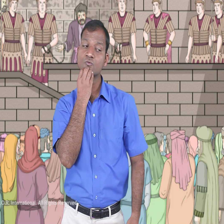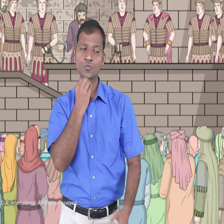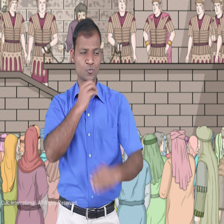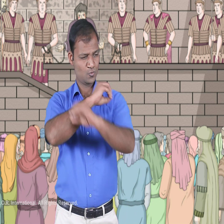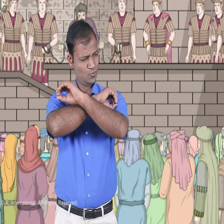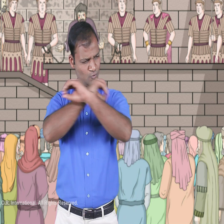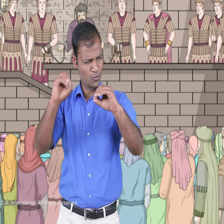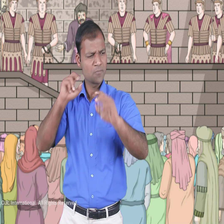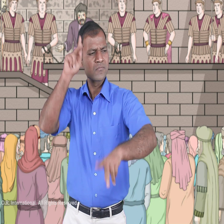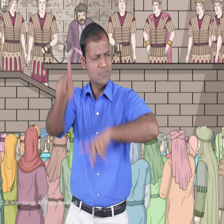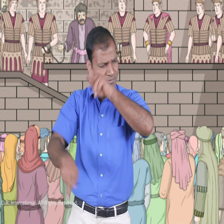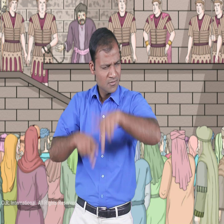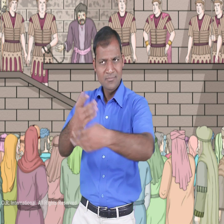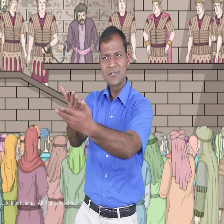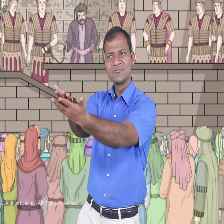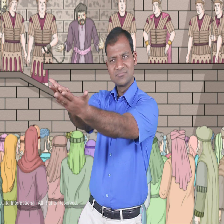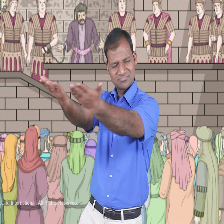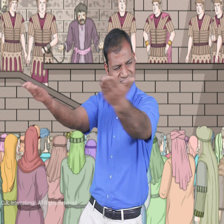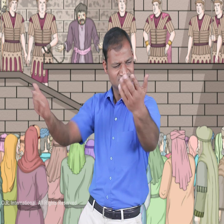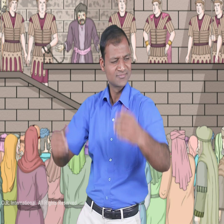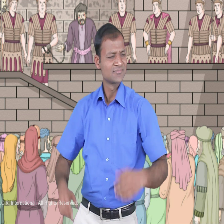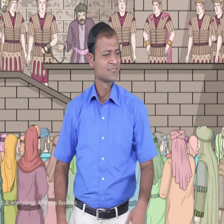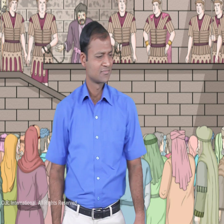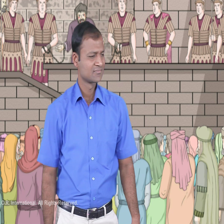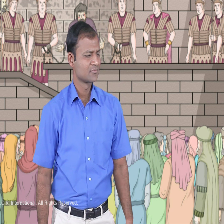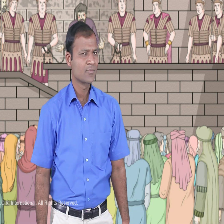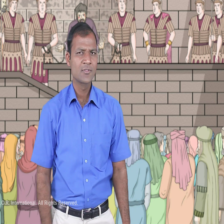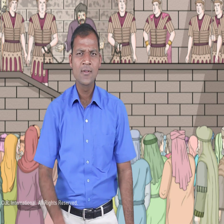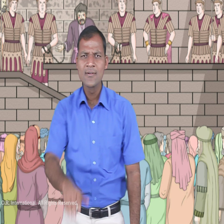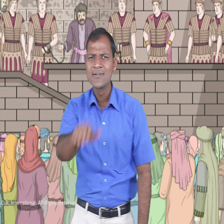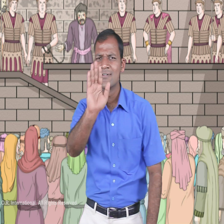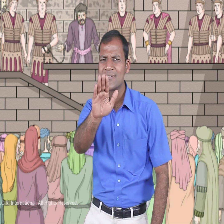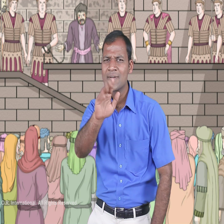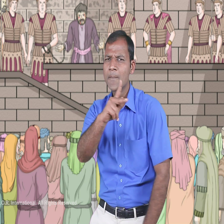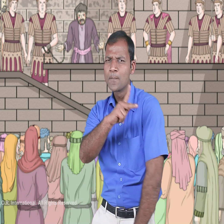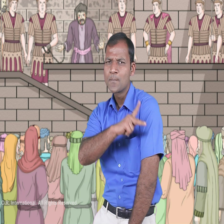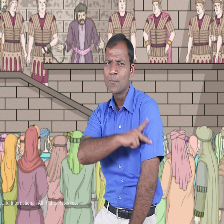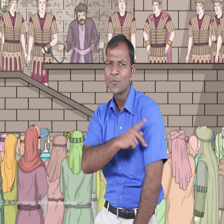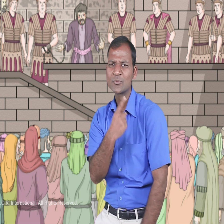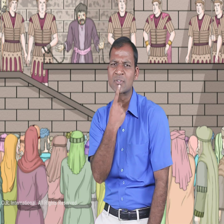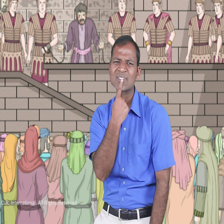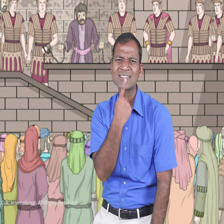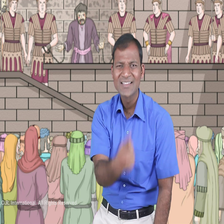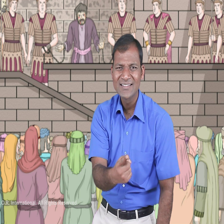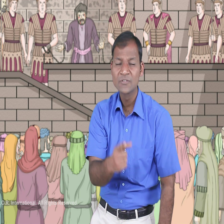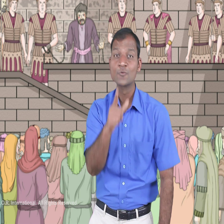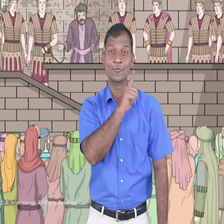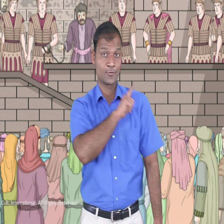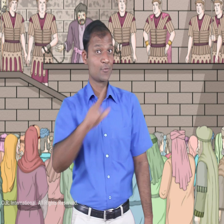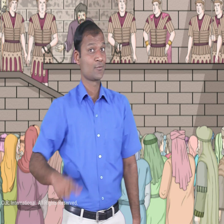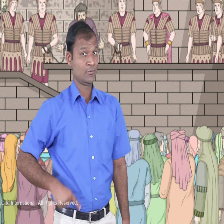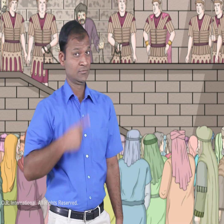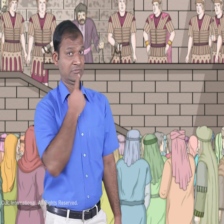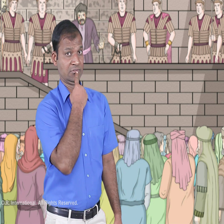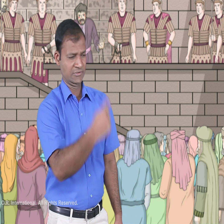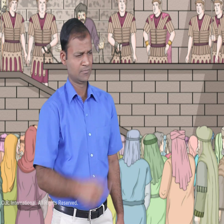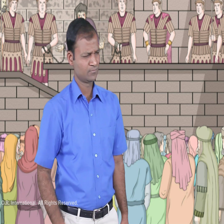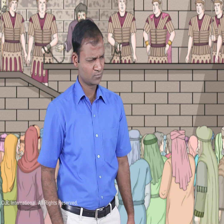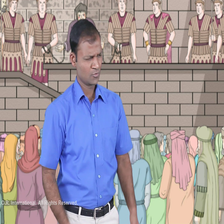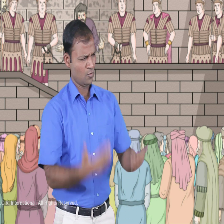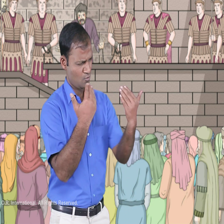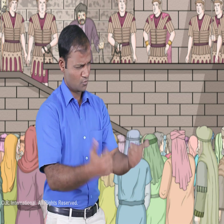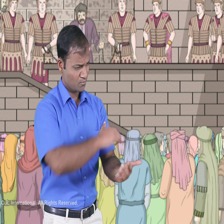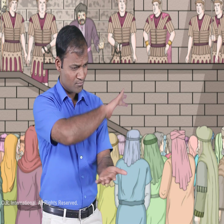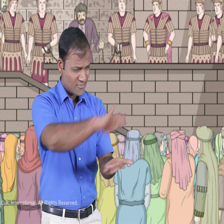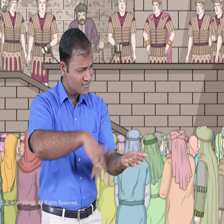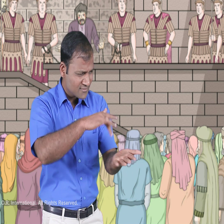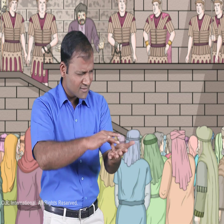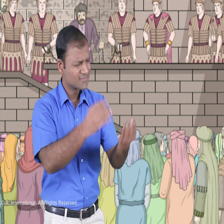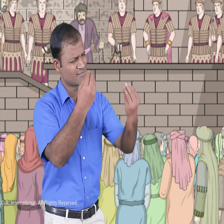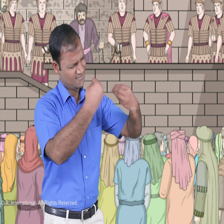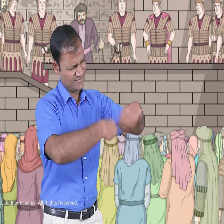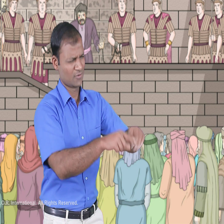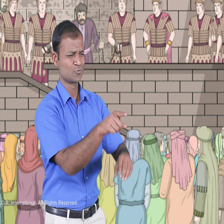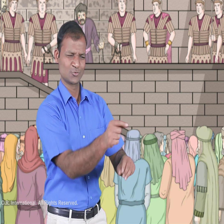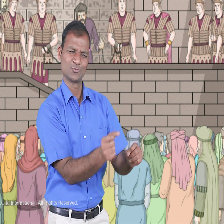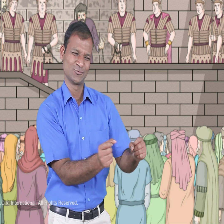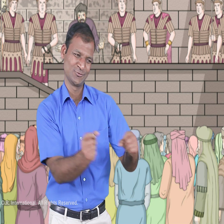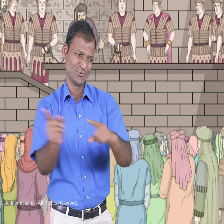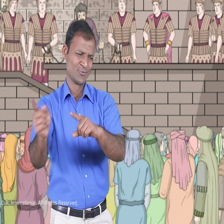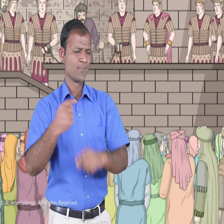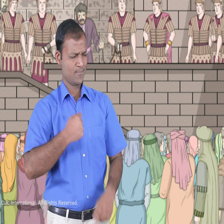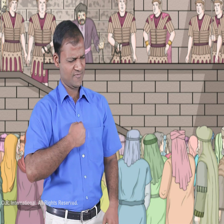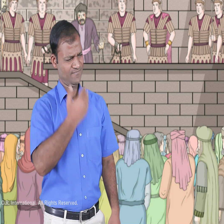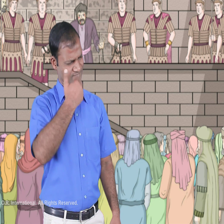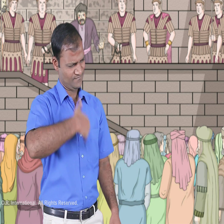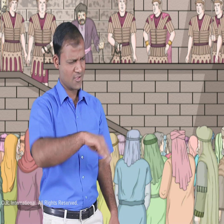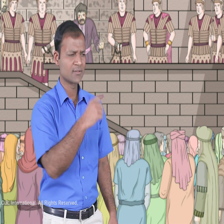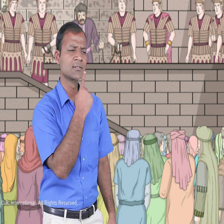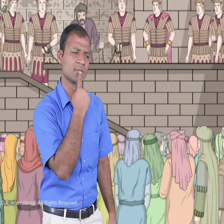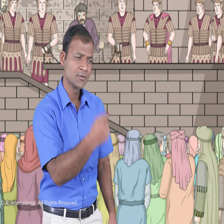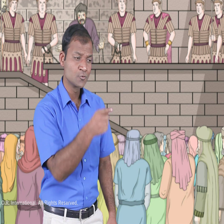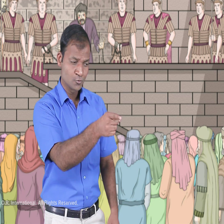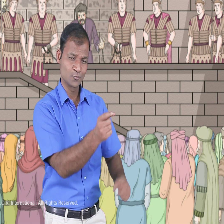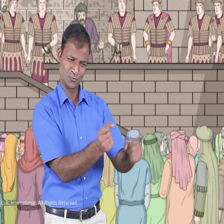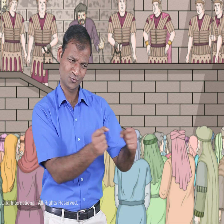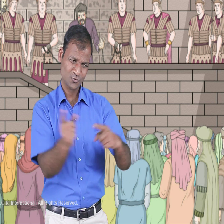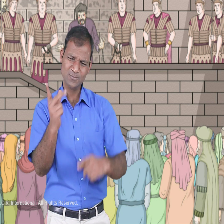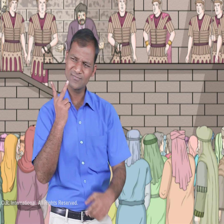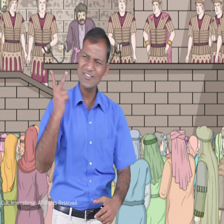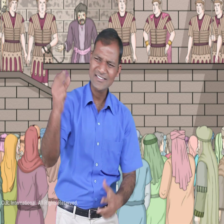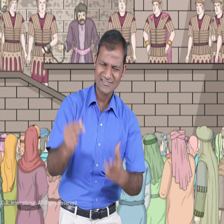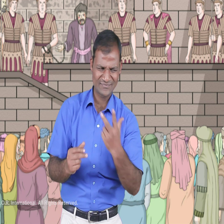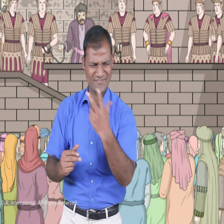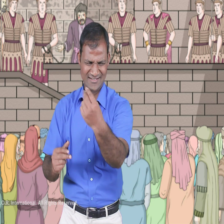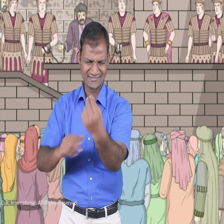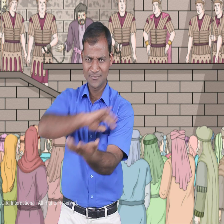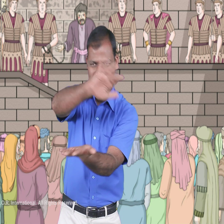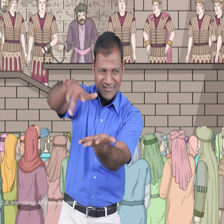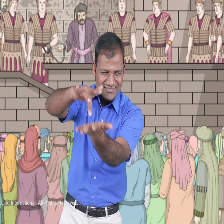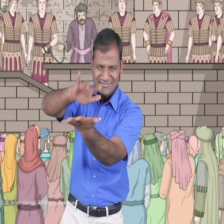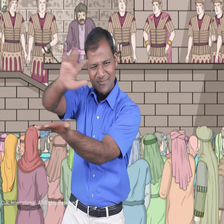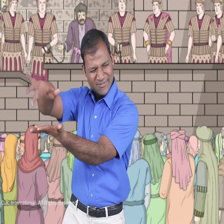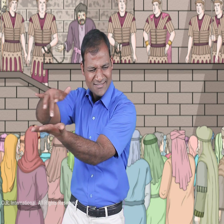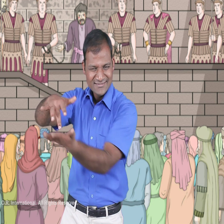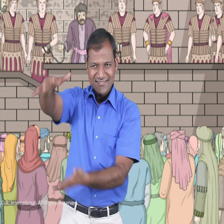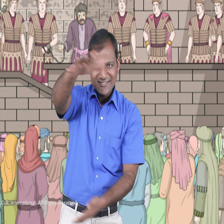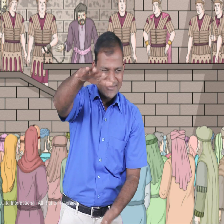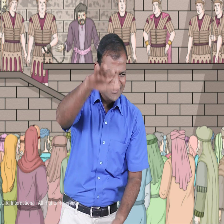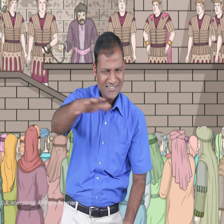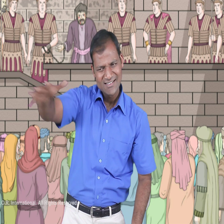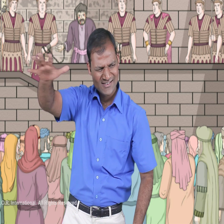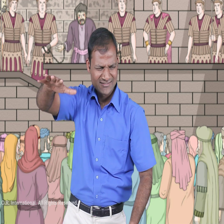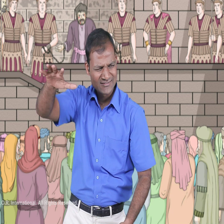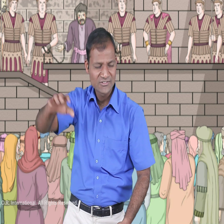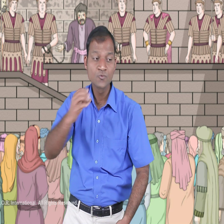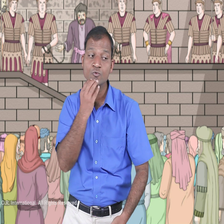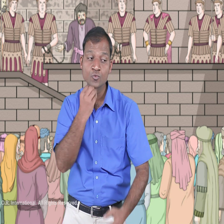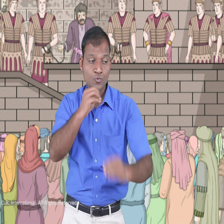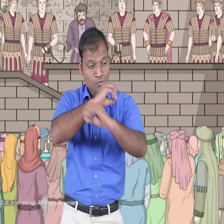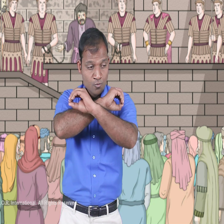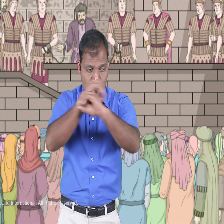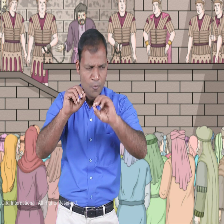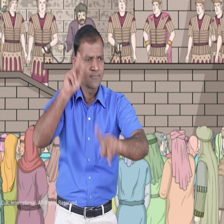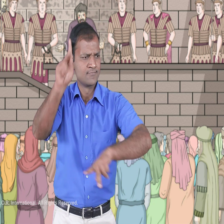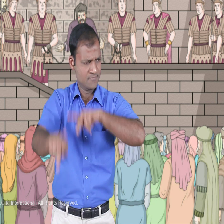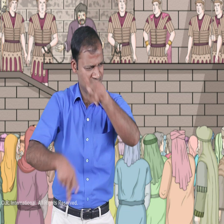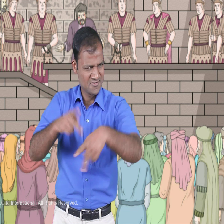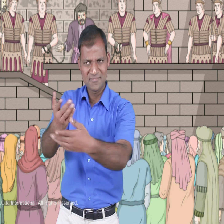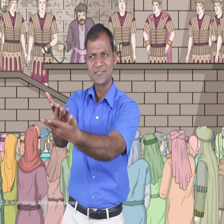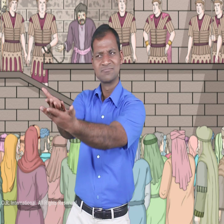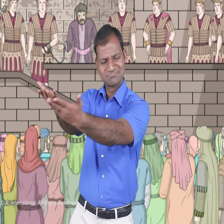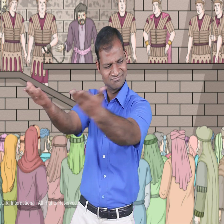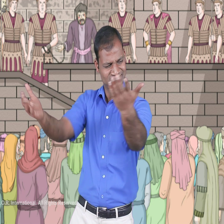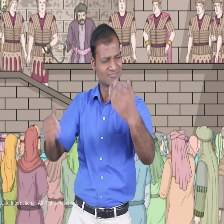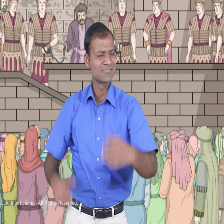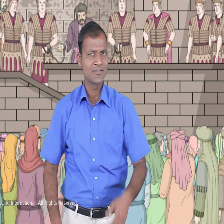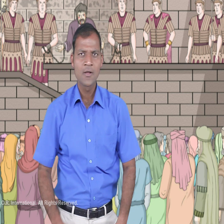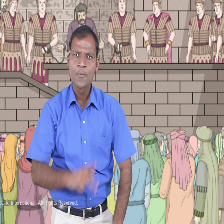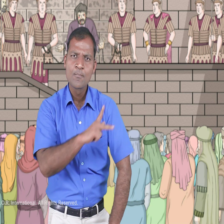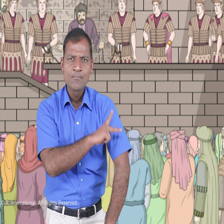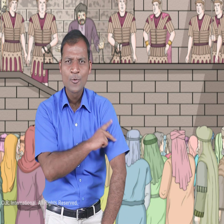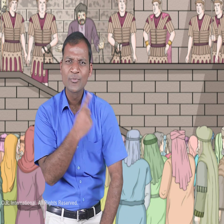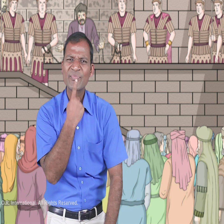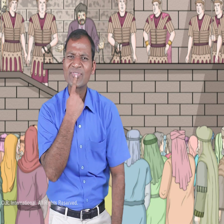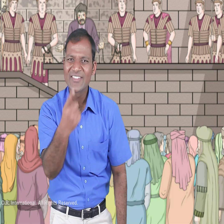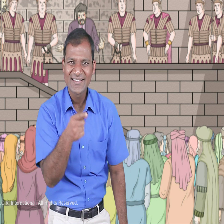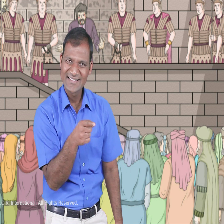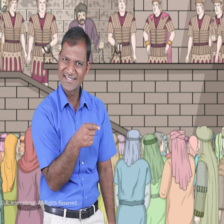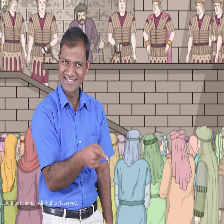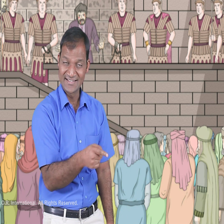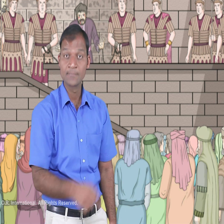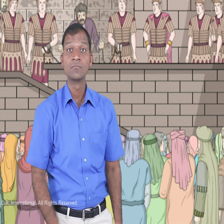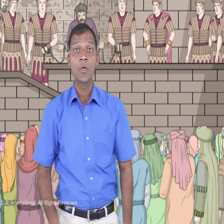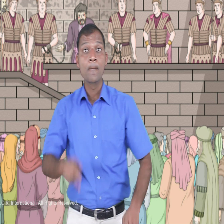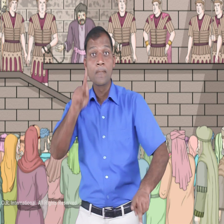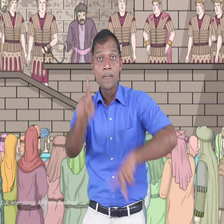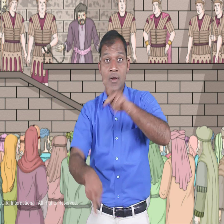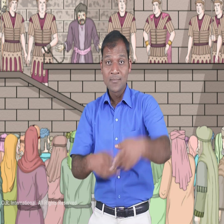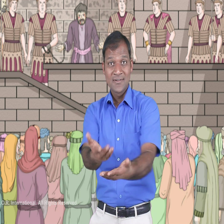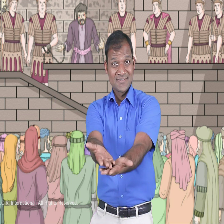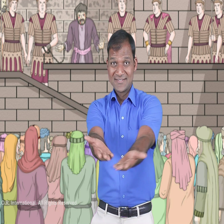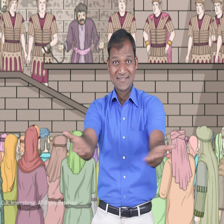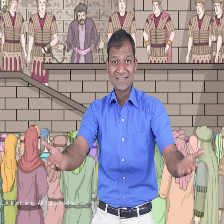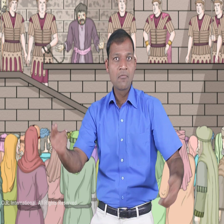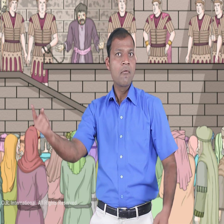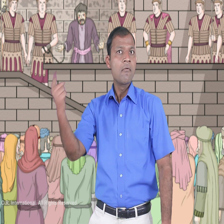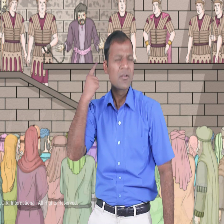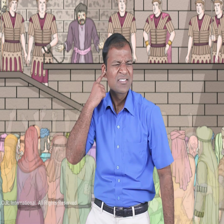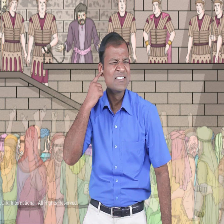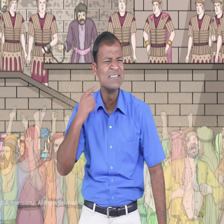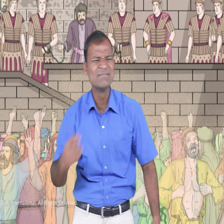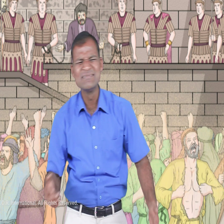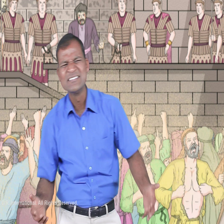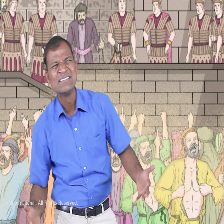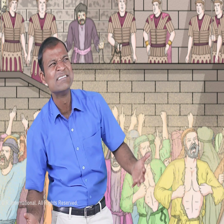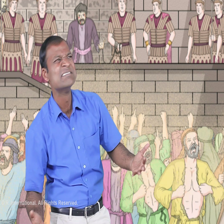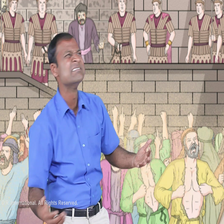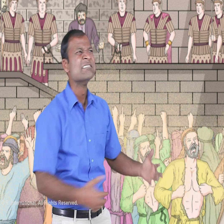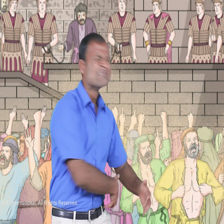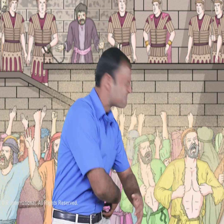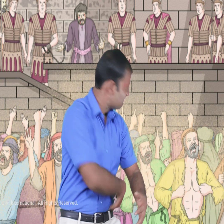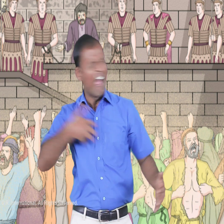I will send you far away to the Gentiles.’” The crowd listened to Paul until he made this statement.